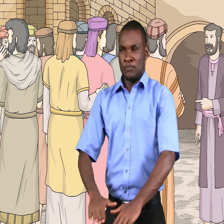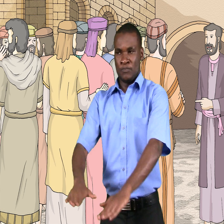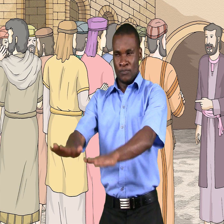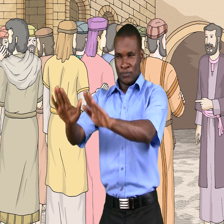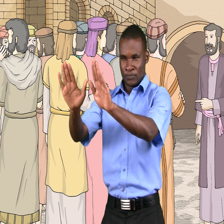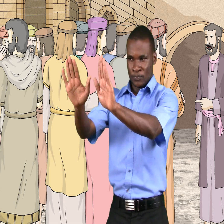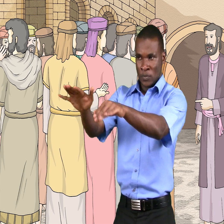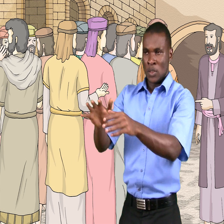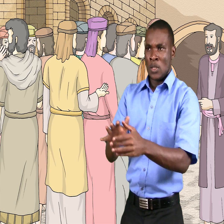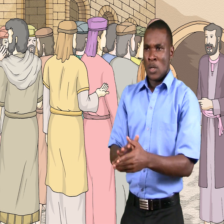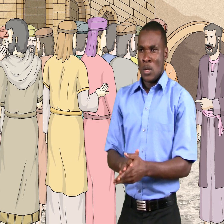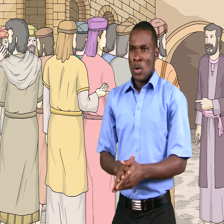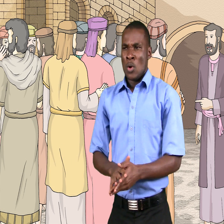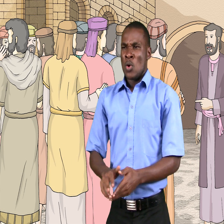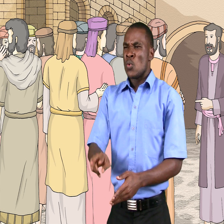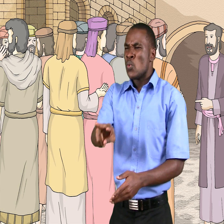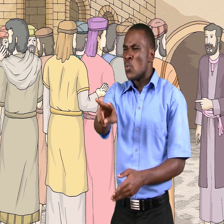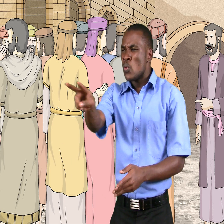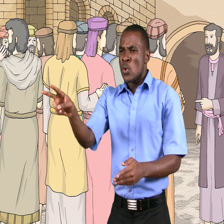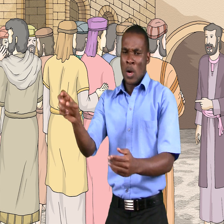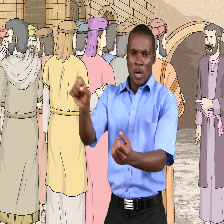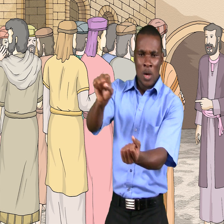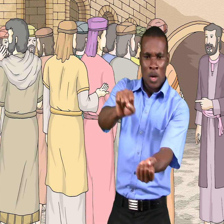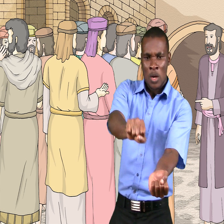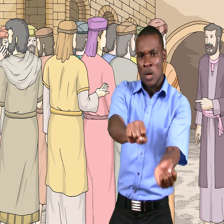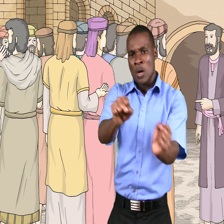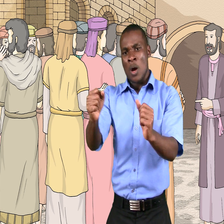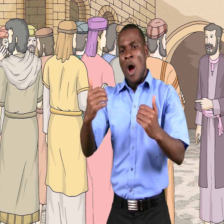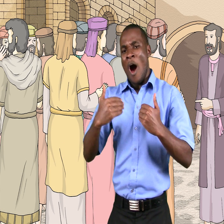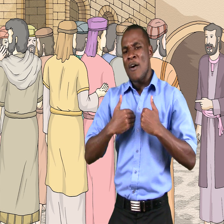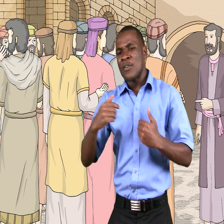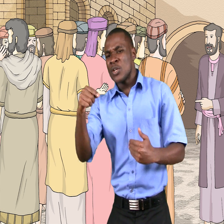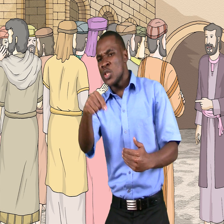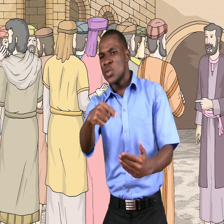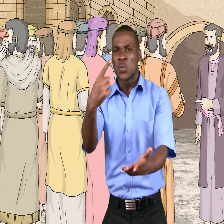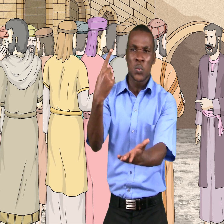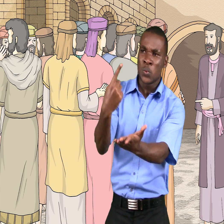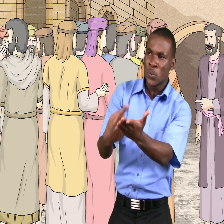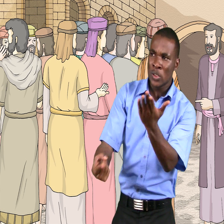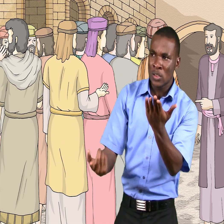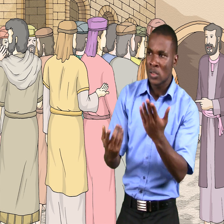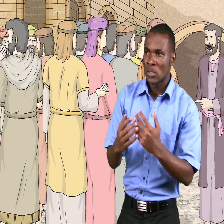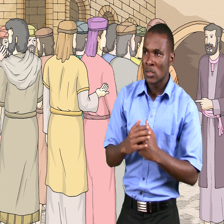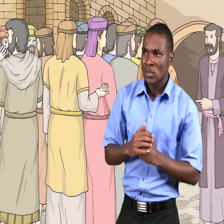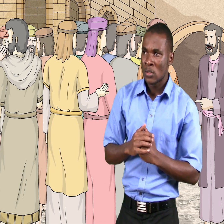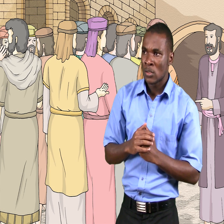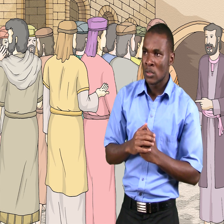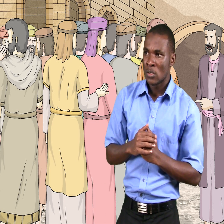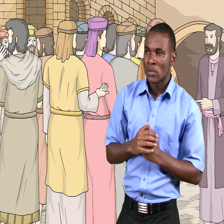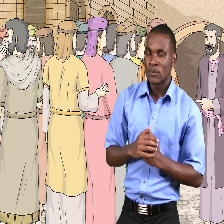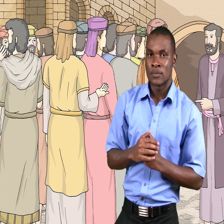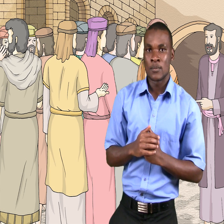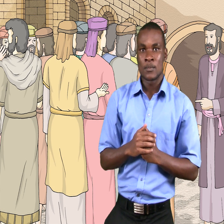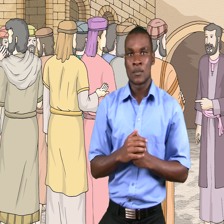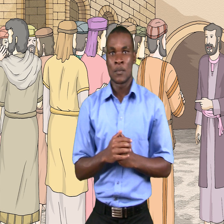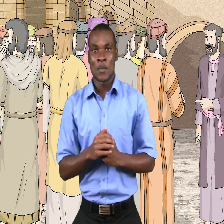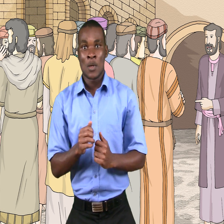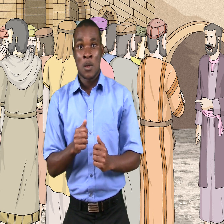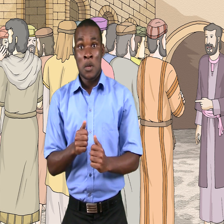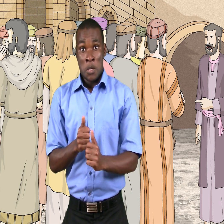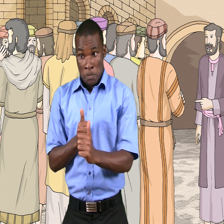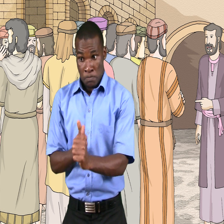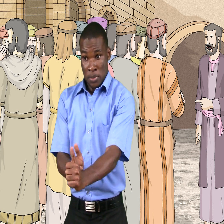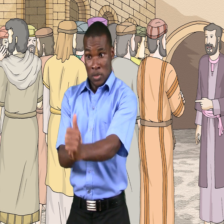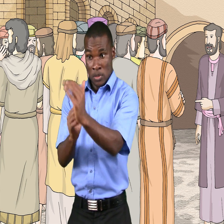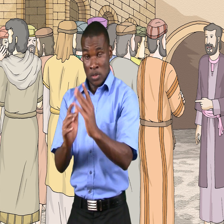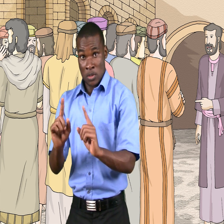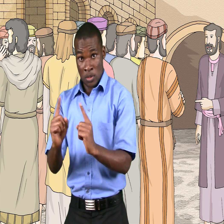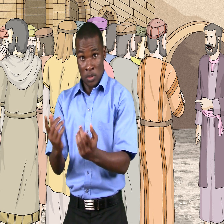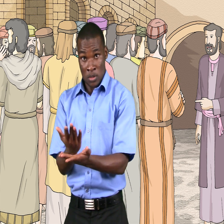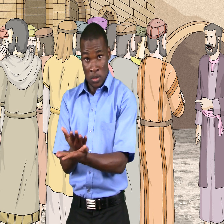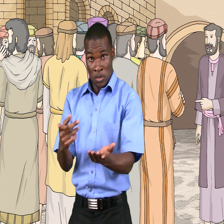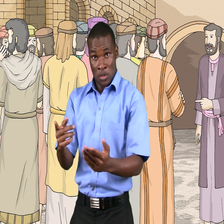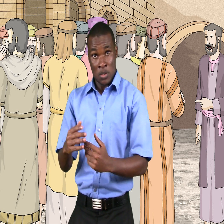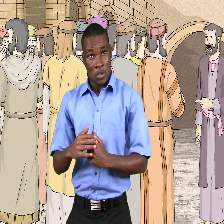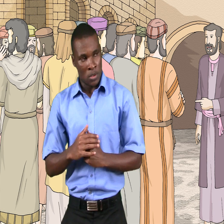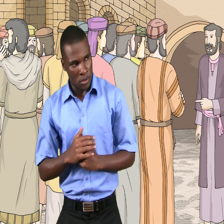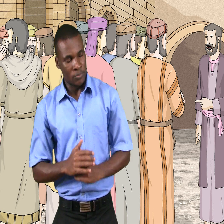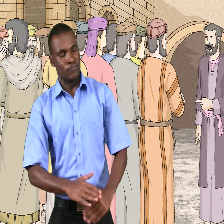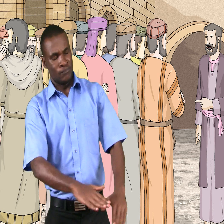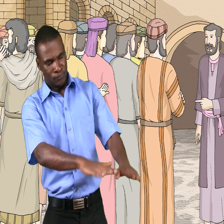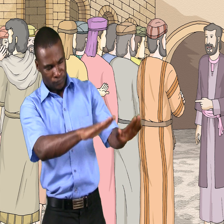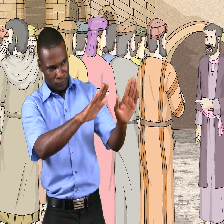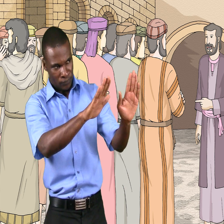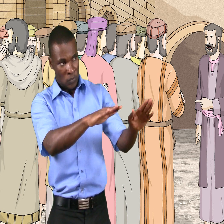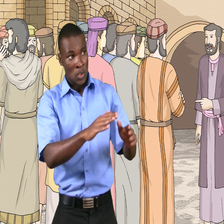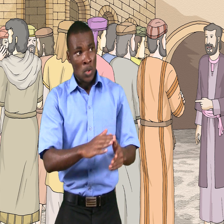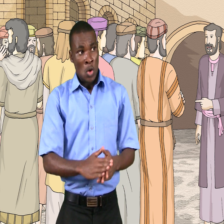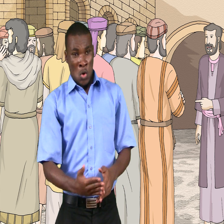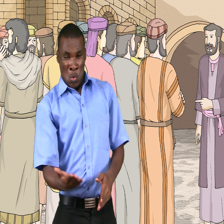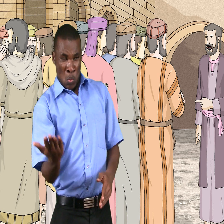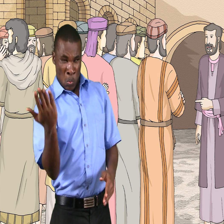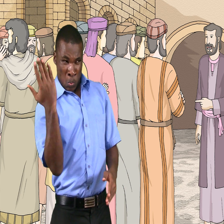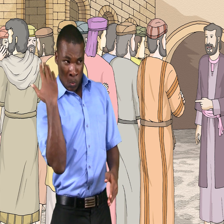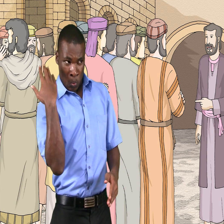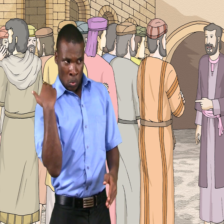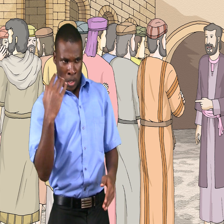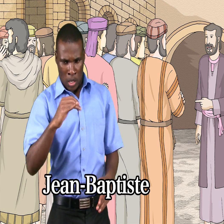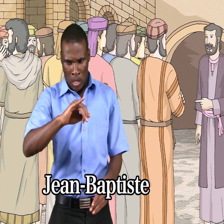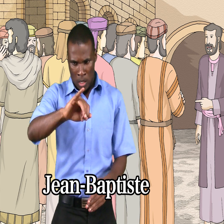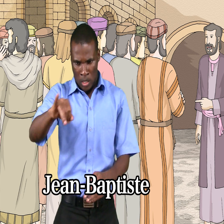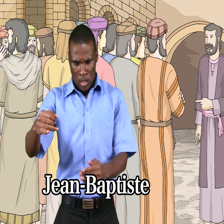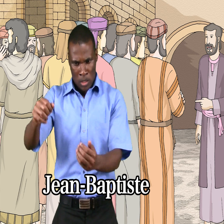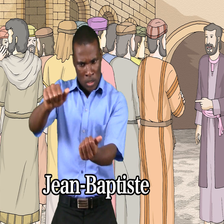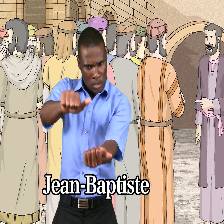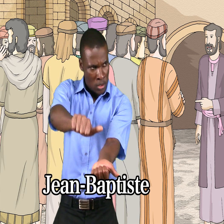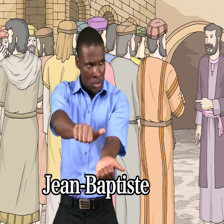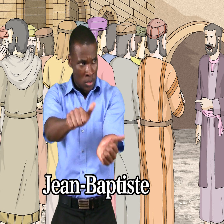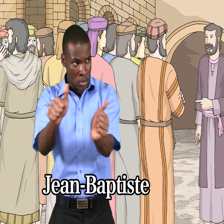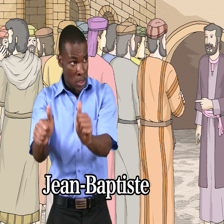“Into what, then, were you baptized?” Paul asked.